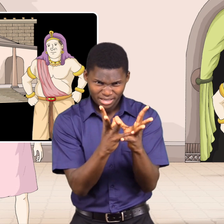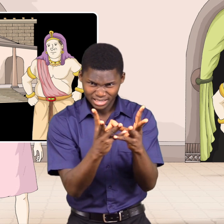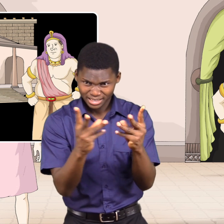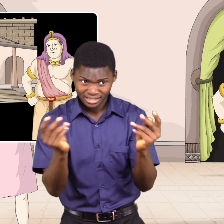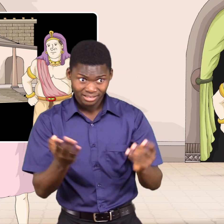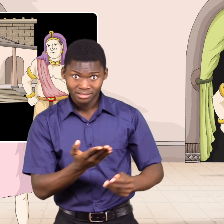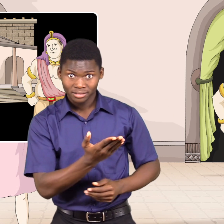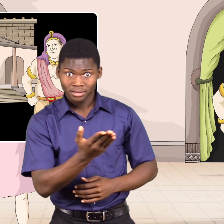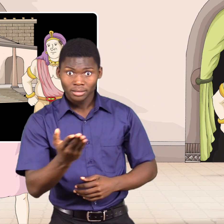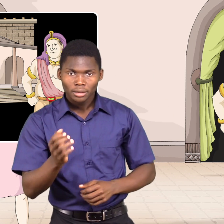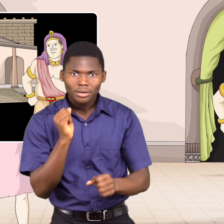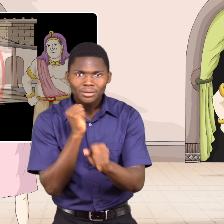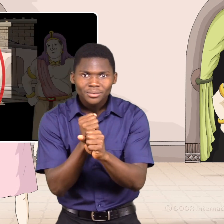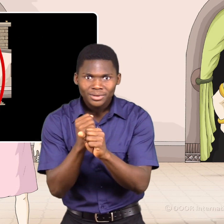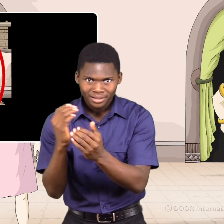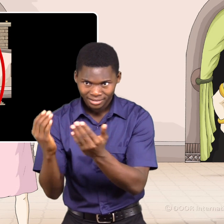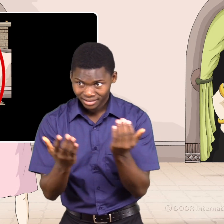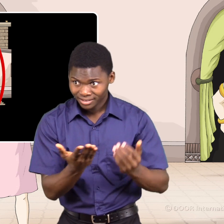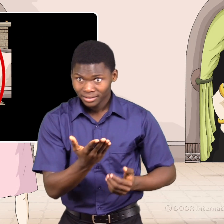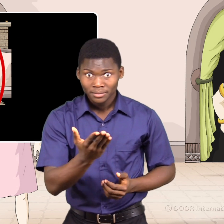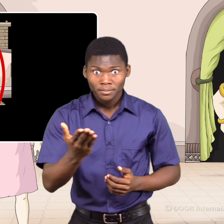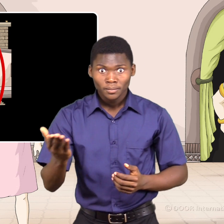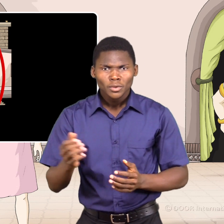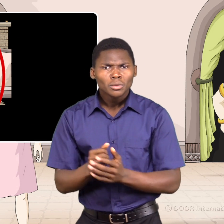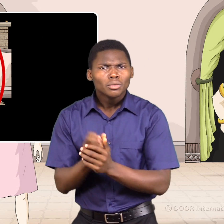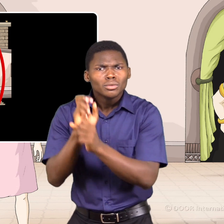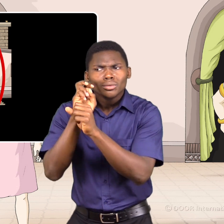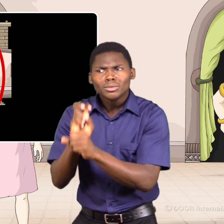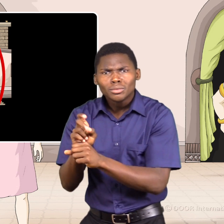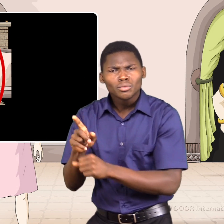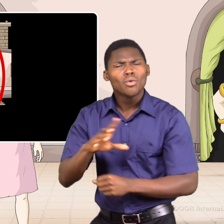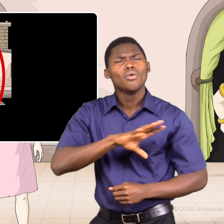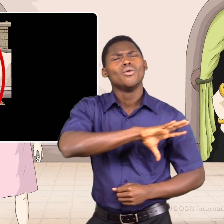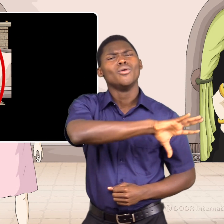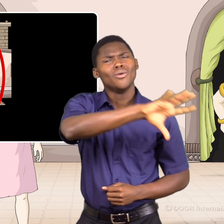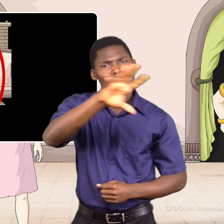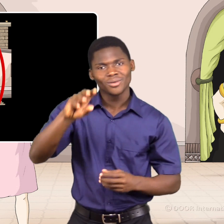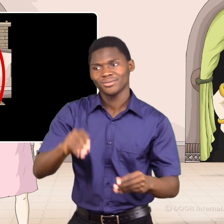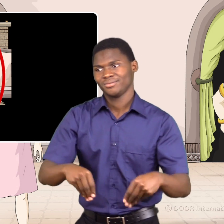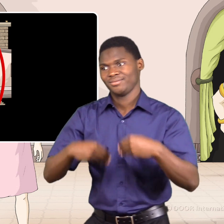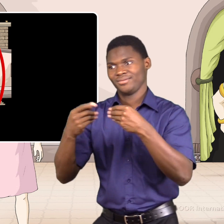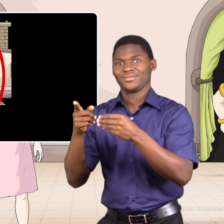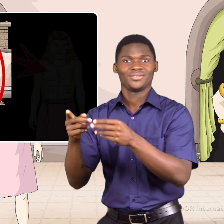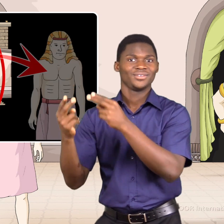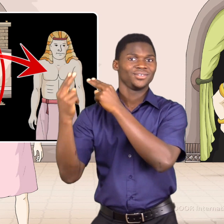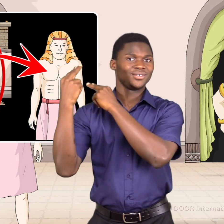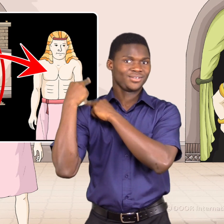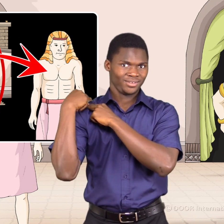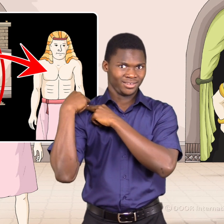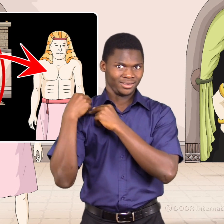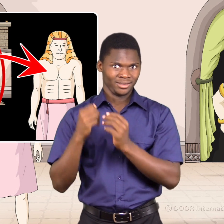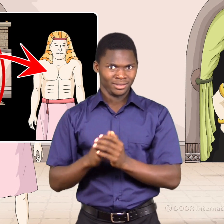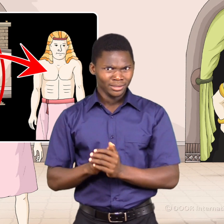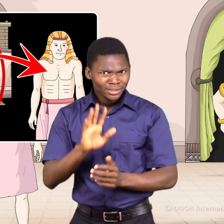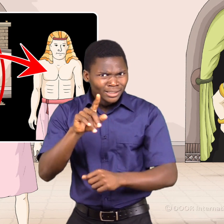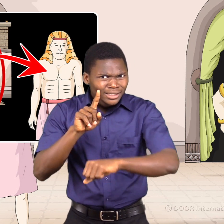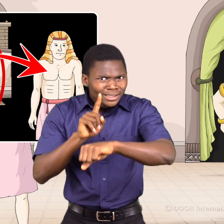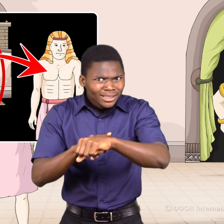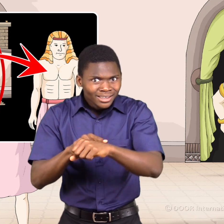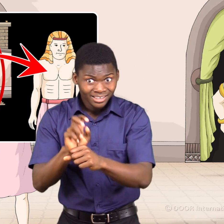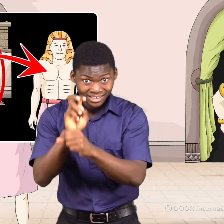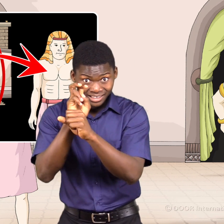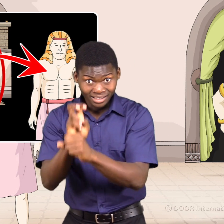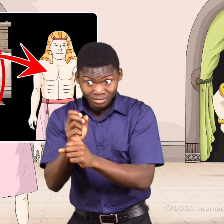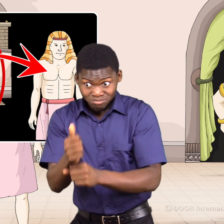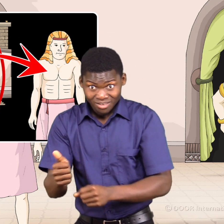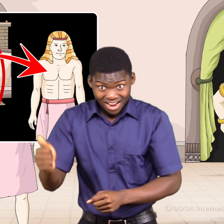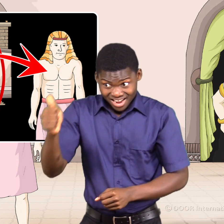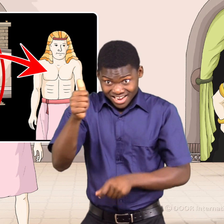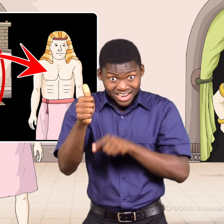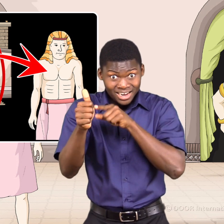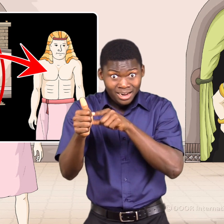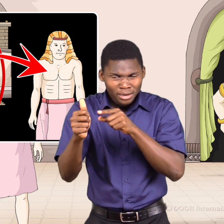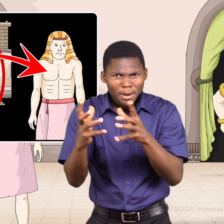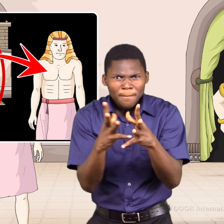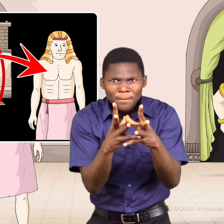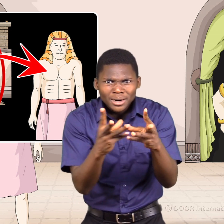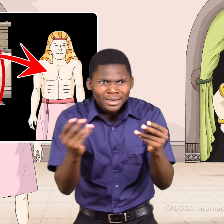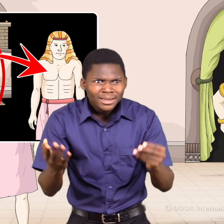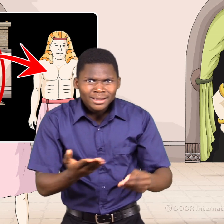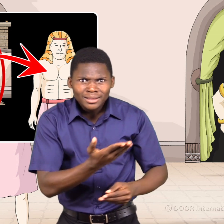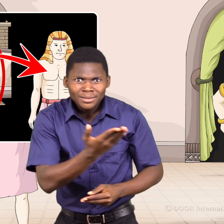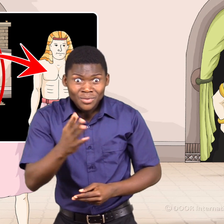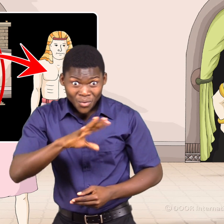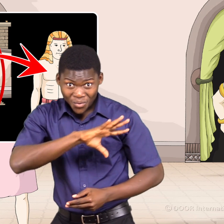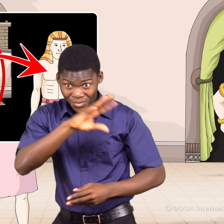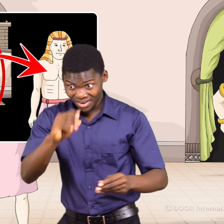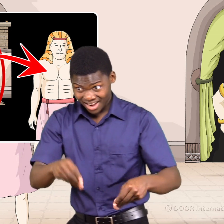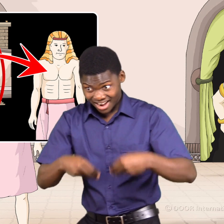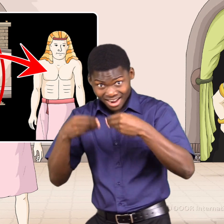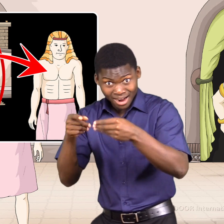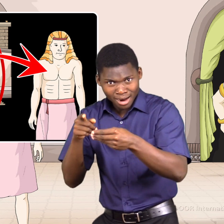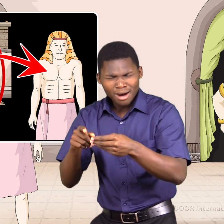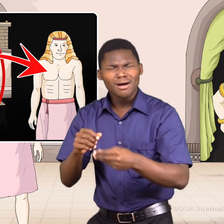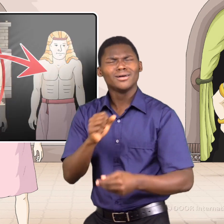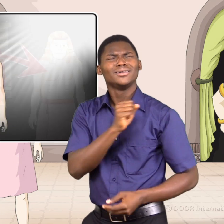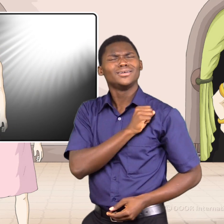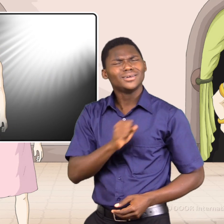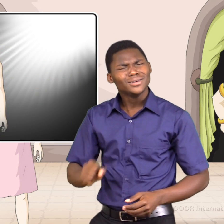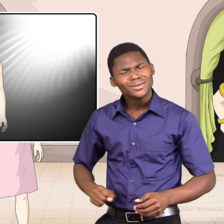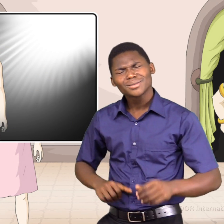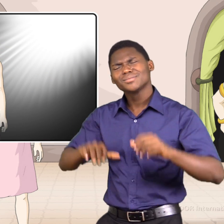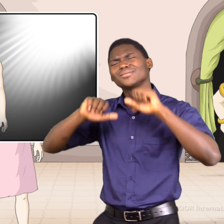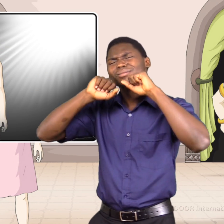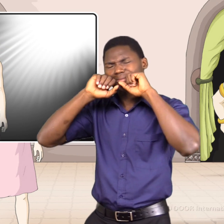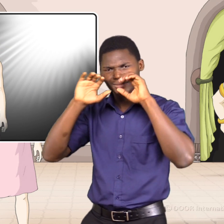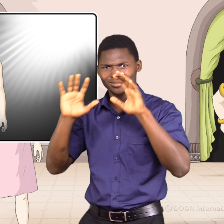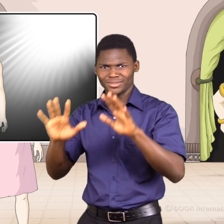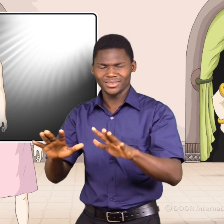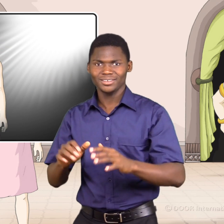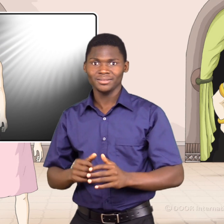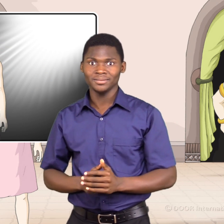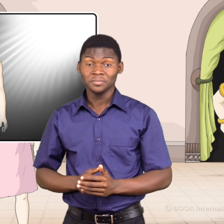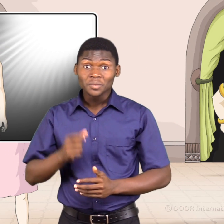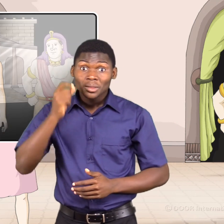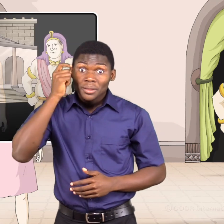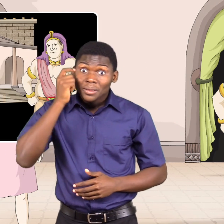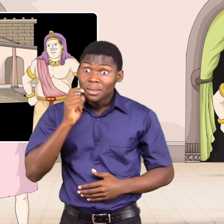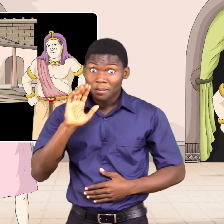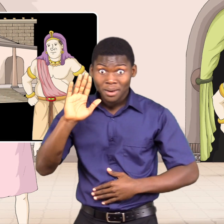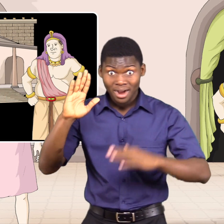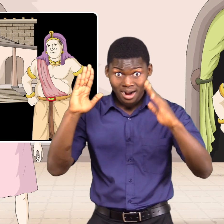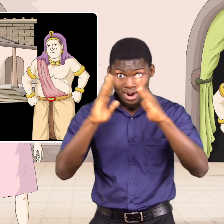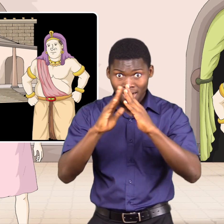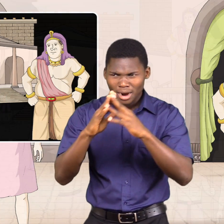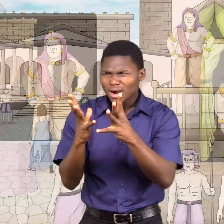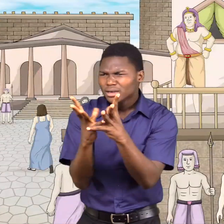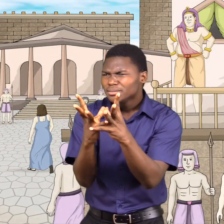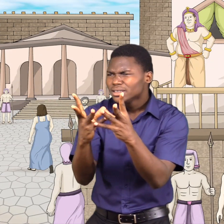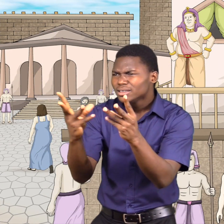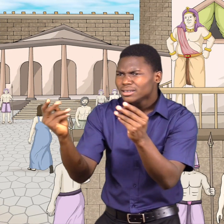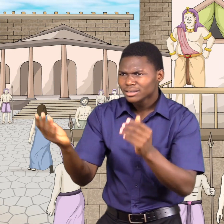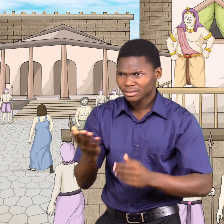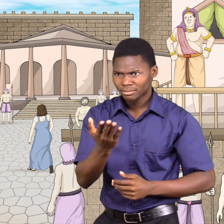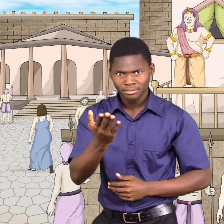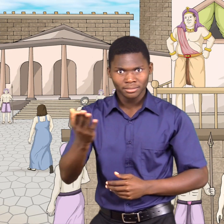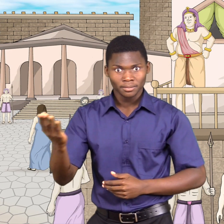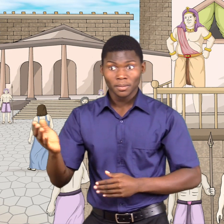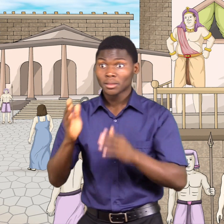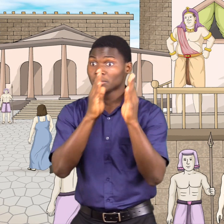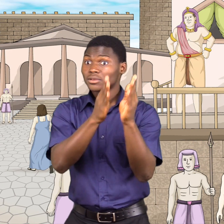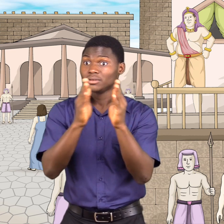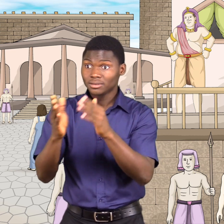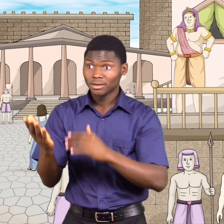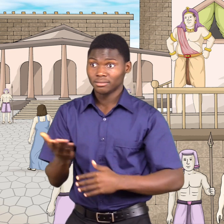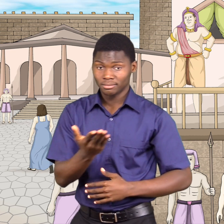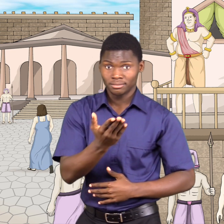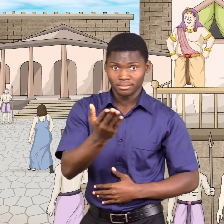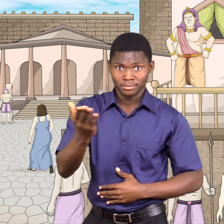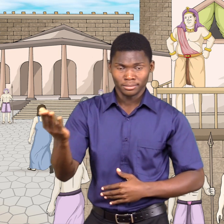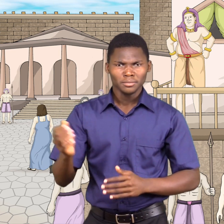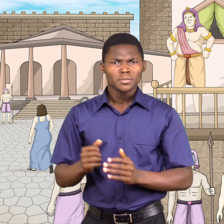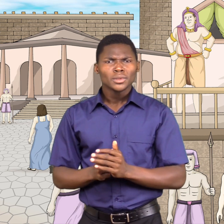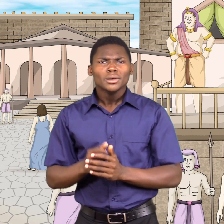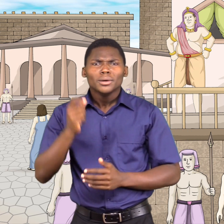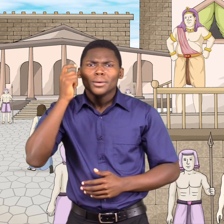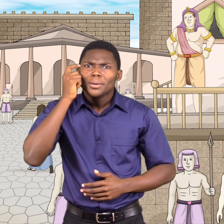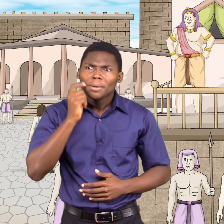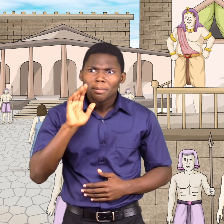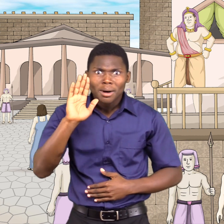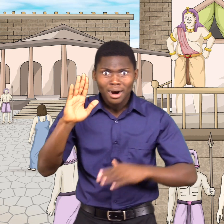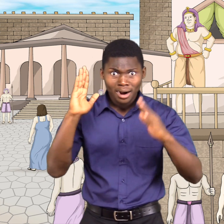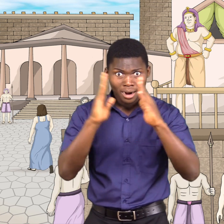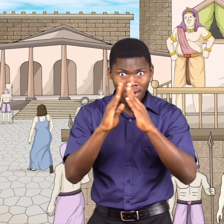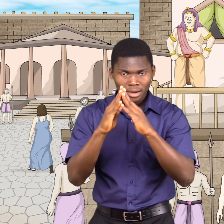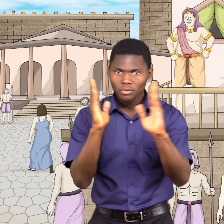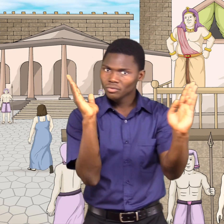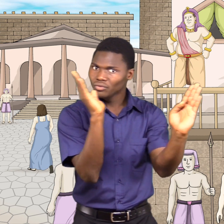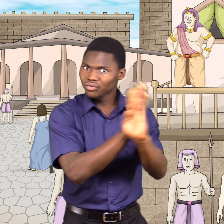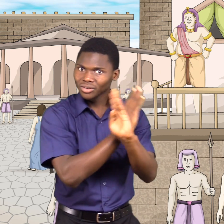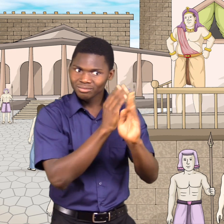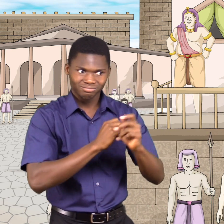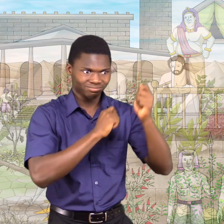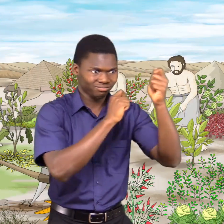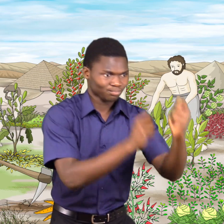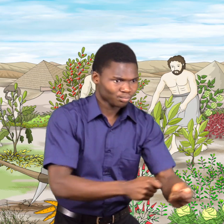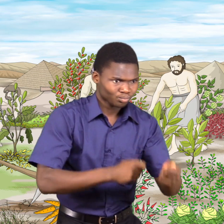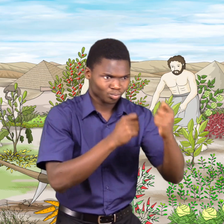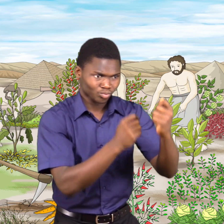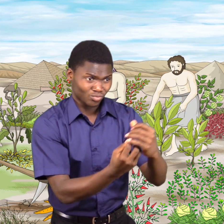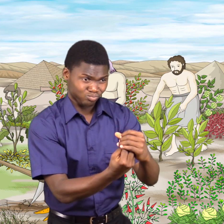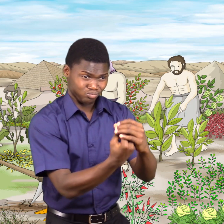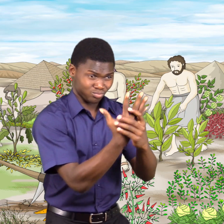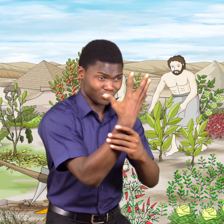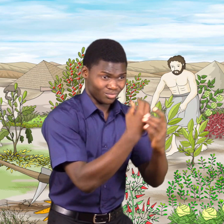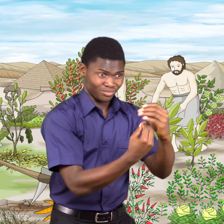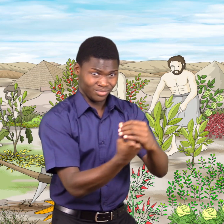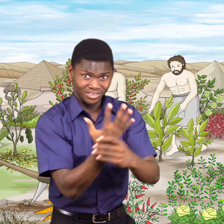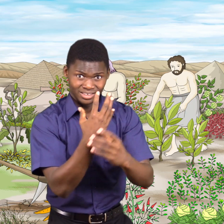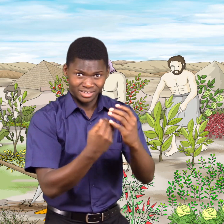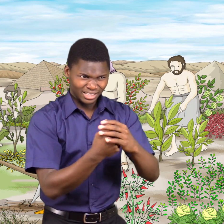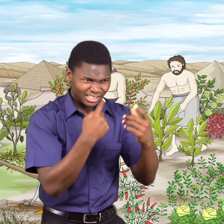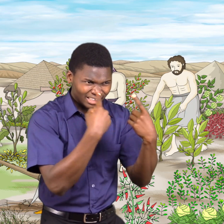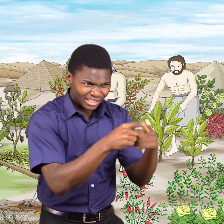From the time that he put Joseph in charge of his household and all he owned, the LORD blessed the Egyptian’s household on account of him.